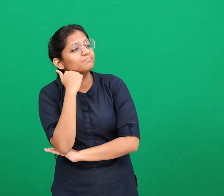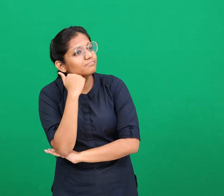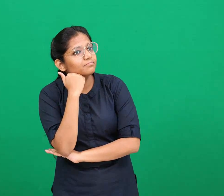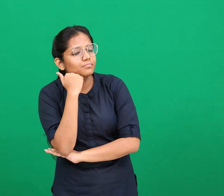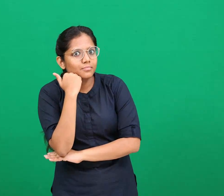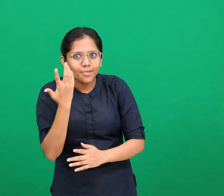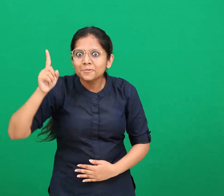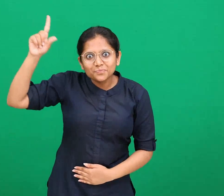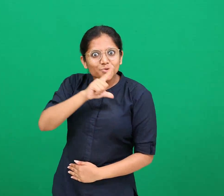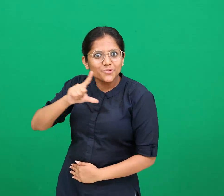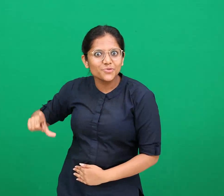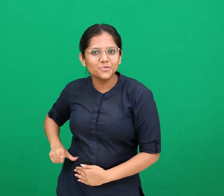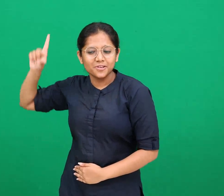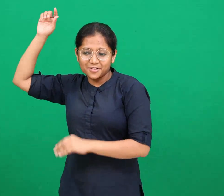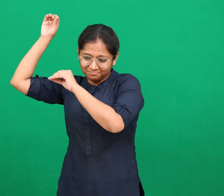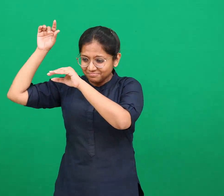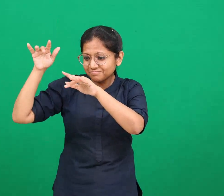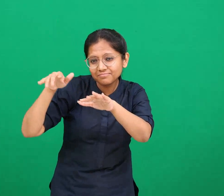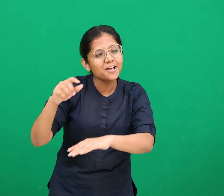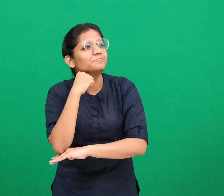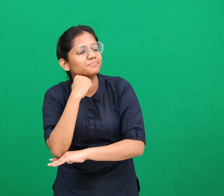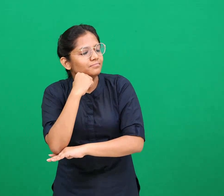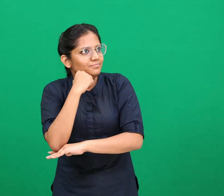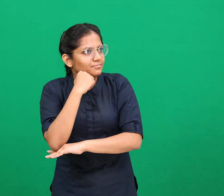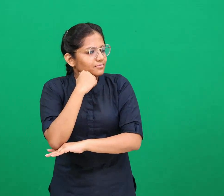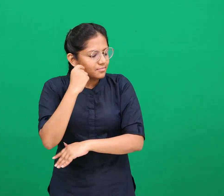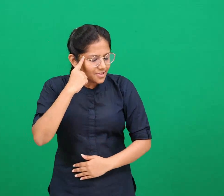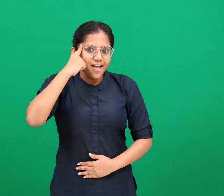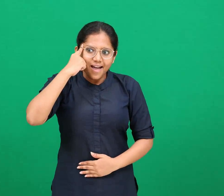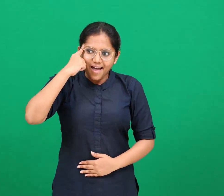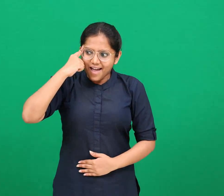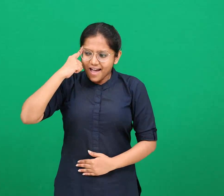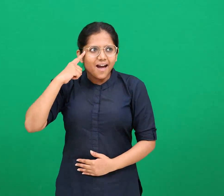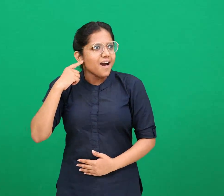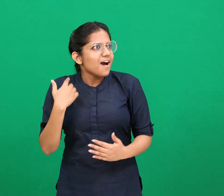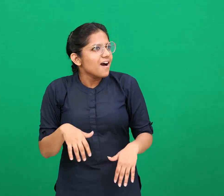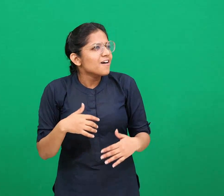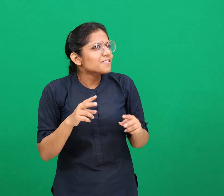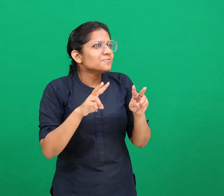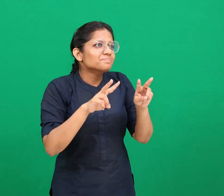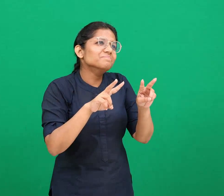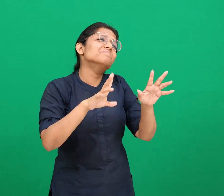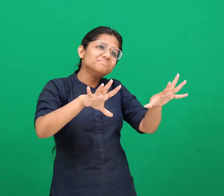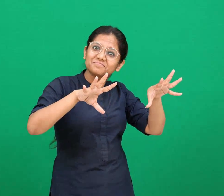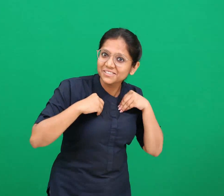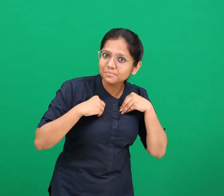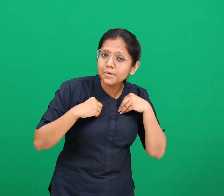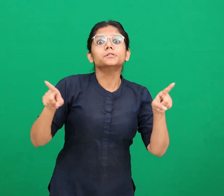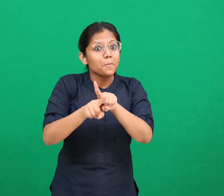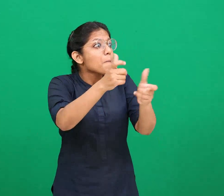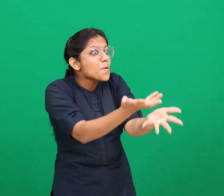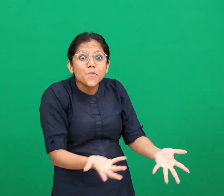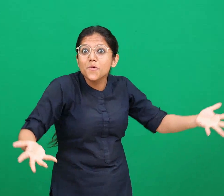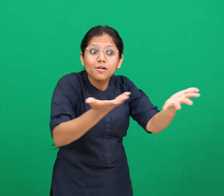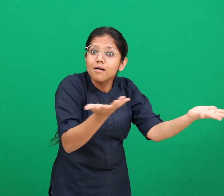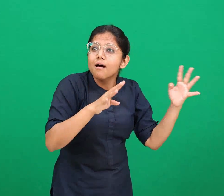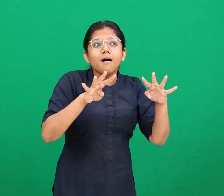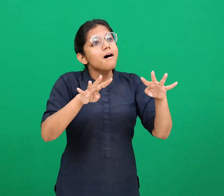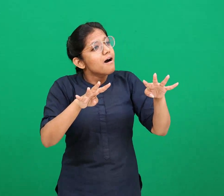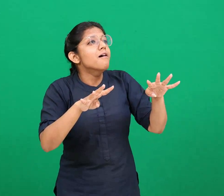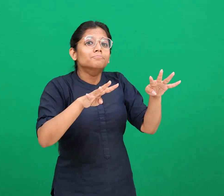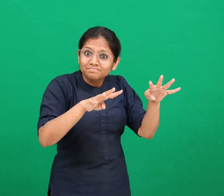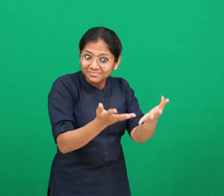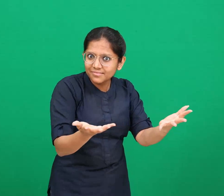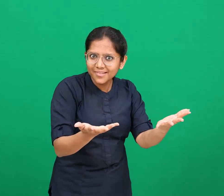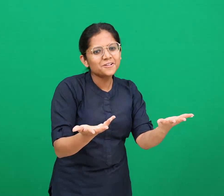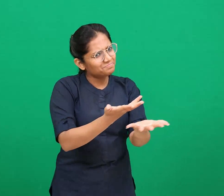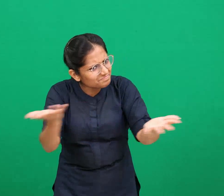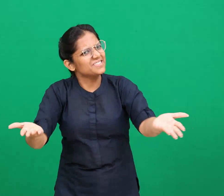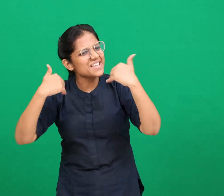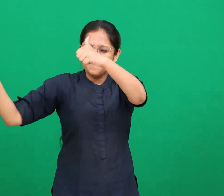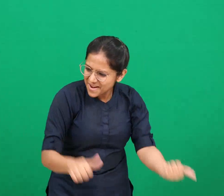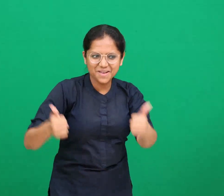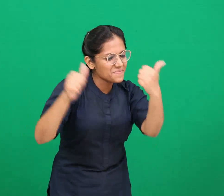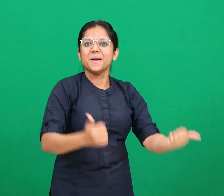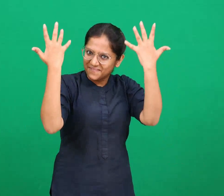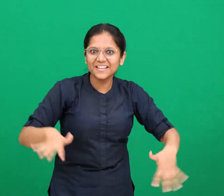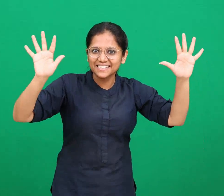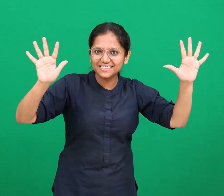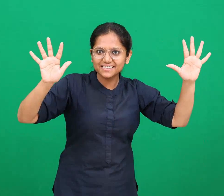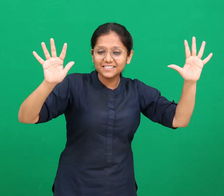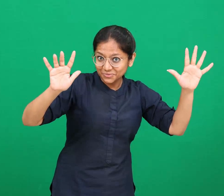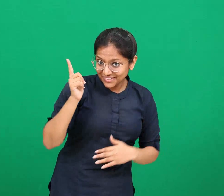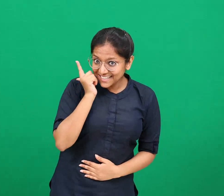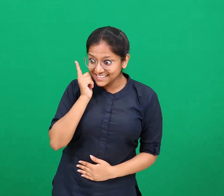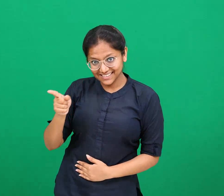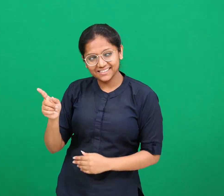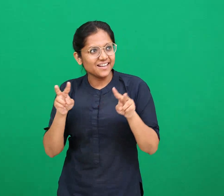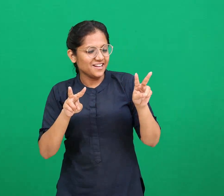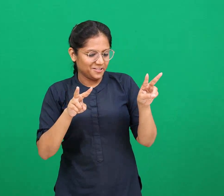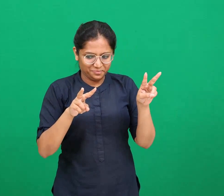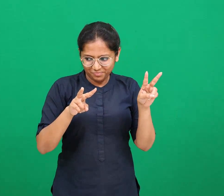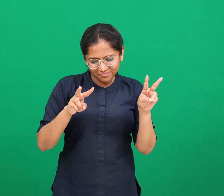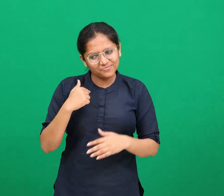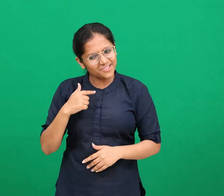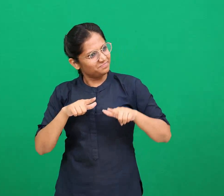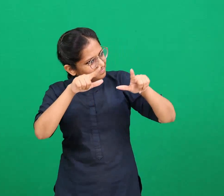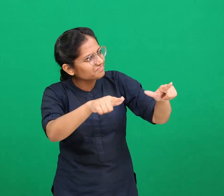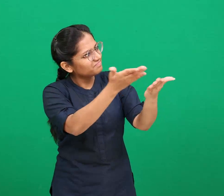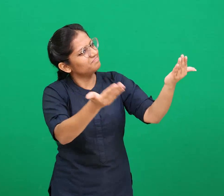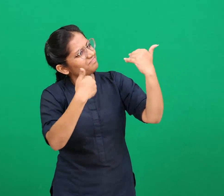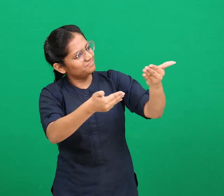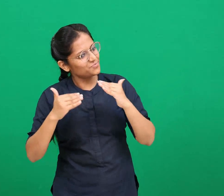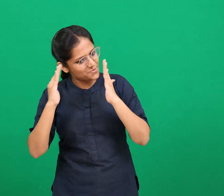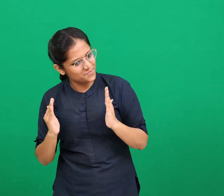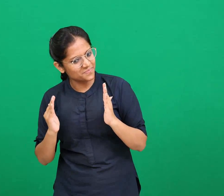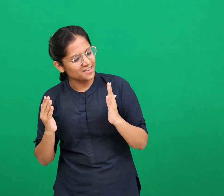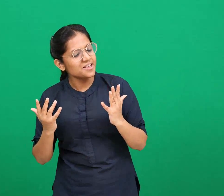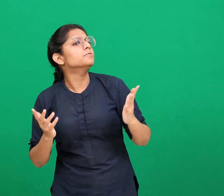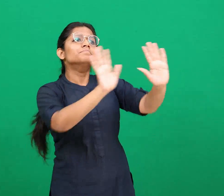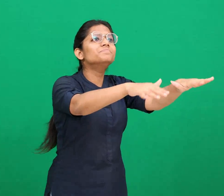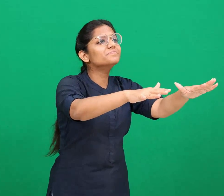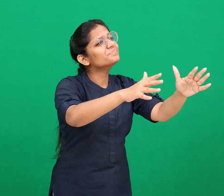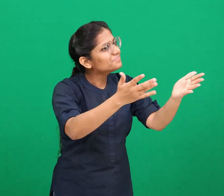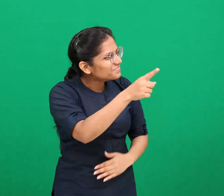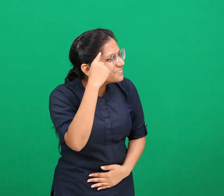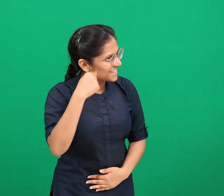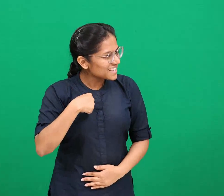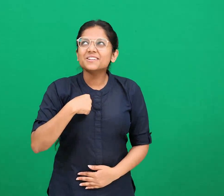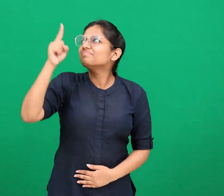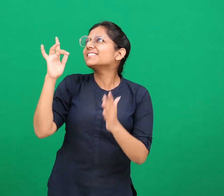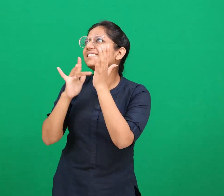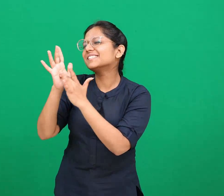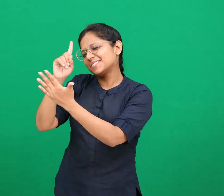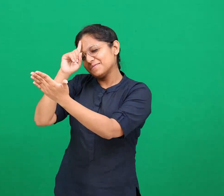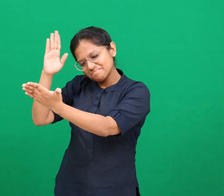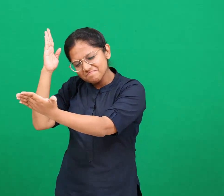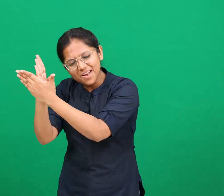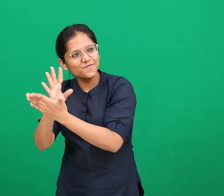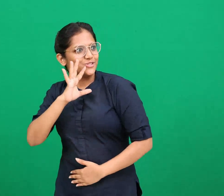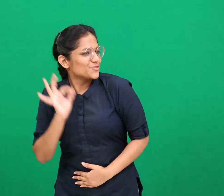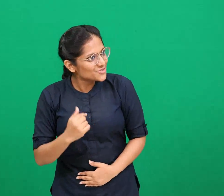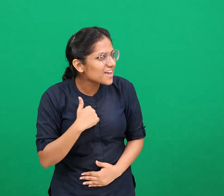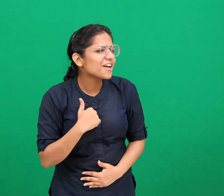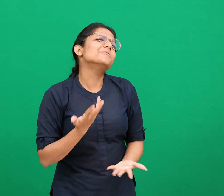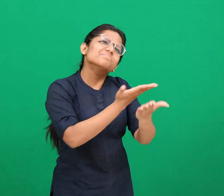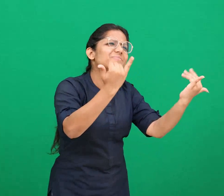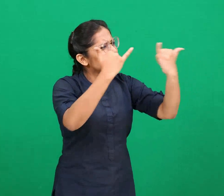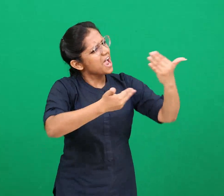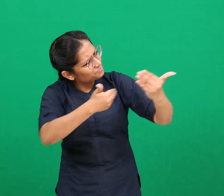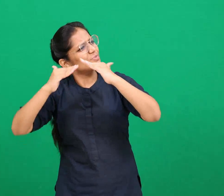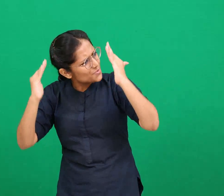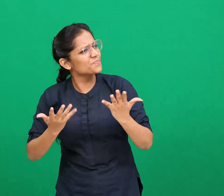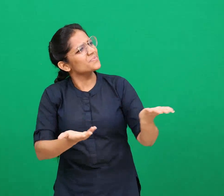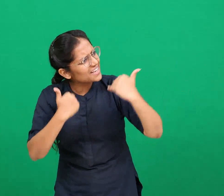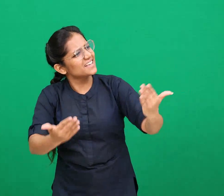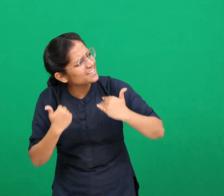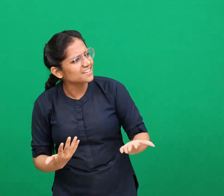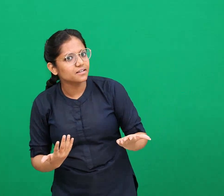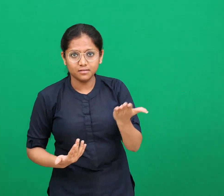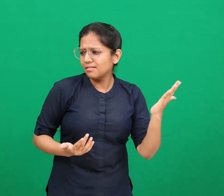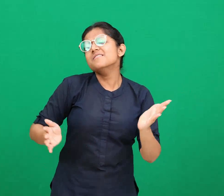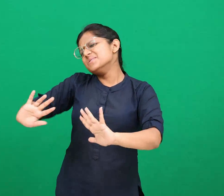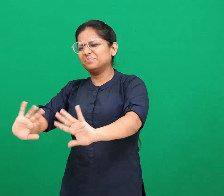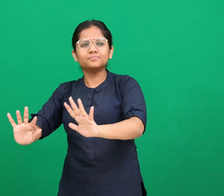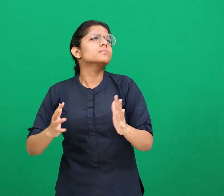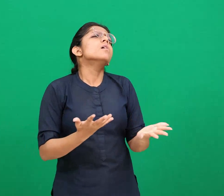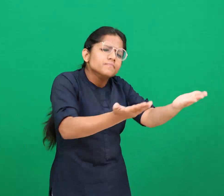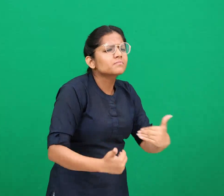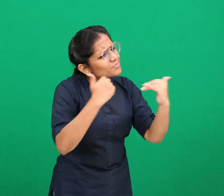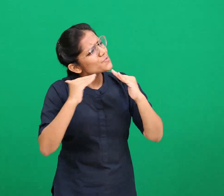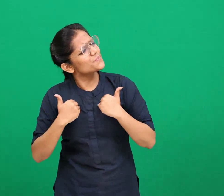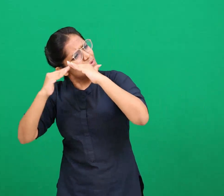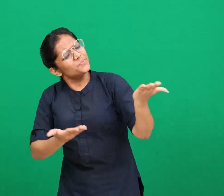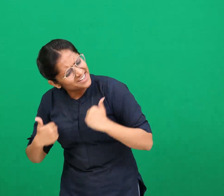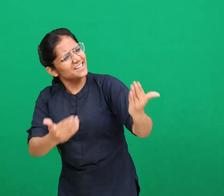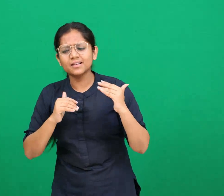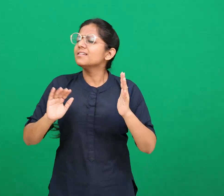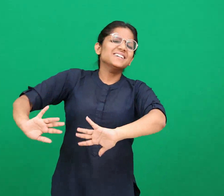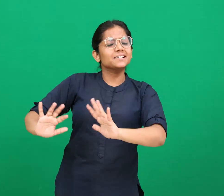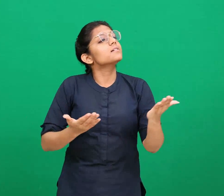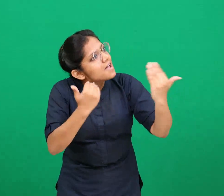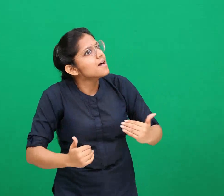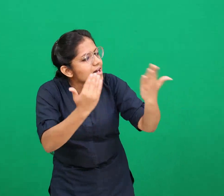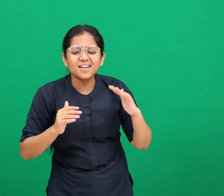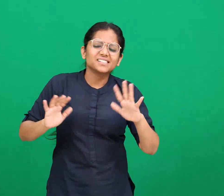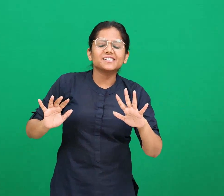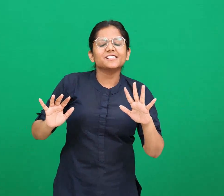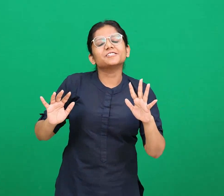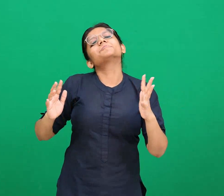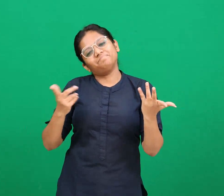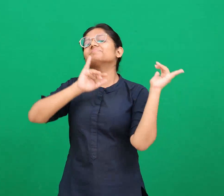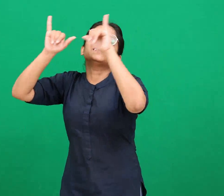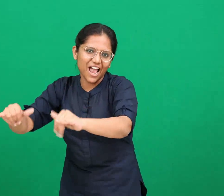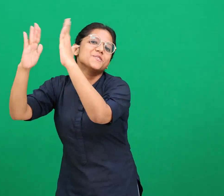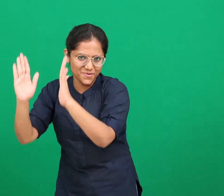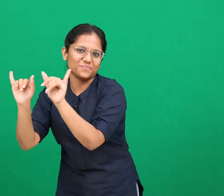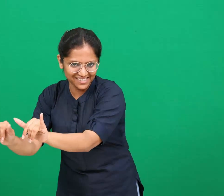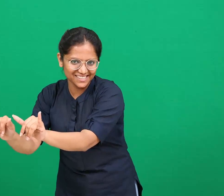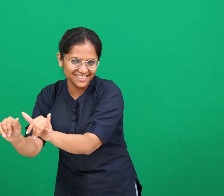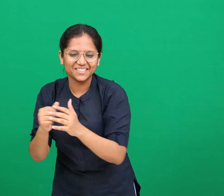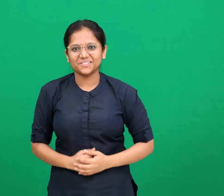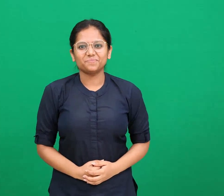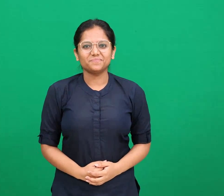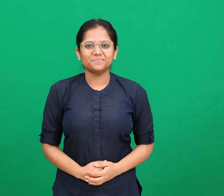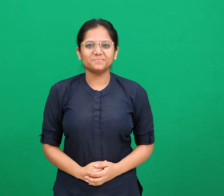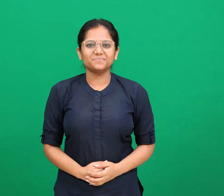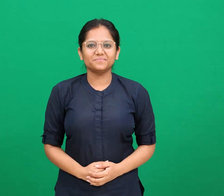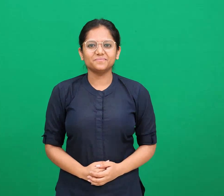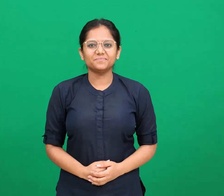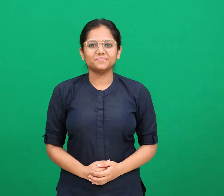The Lord opened her heart to respond to Paul ' s message. And when she and her household had been baptized, she urged us, "If you consider me a believer in the Lord, come and stay at my house."